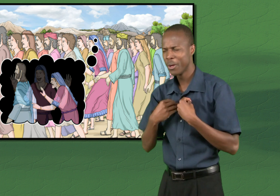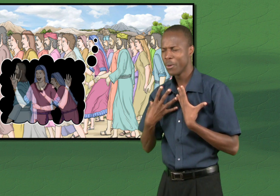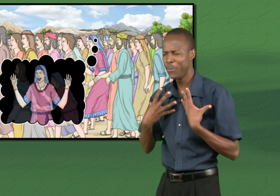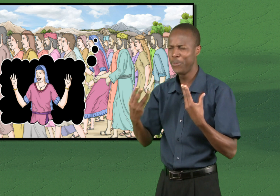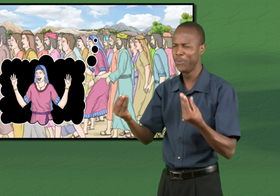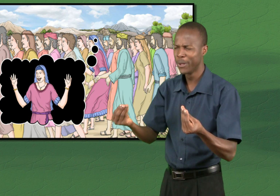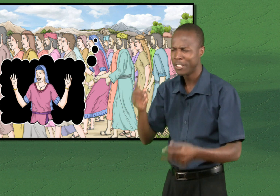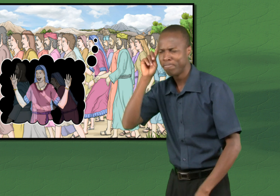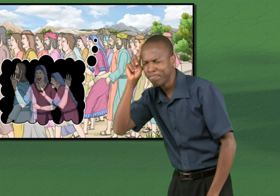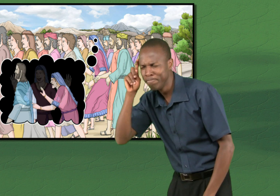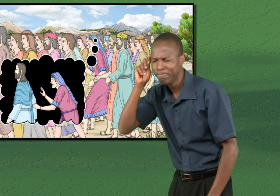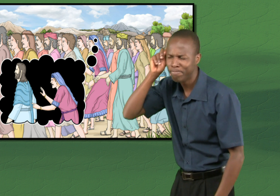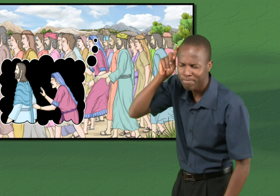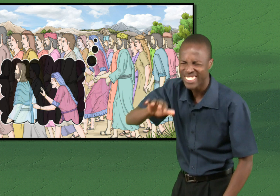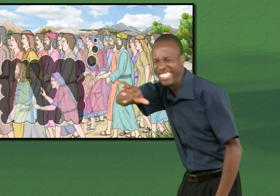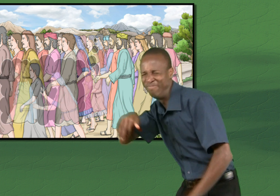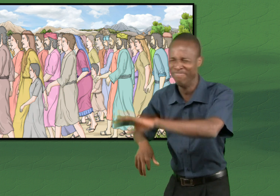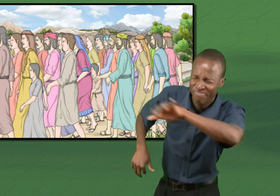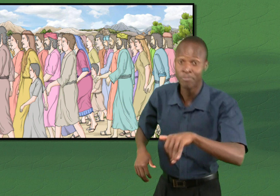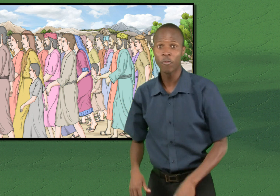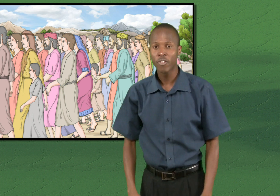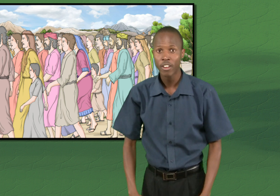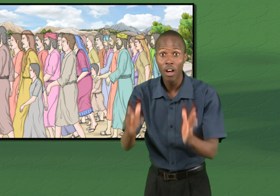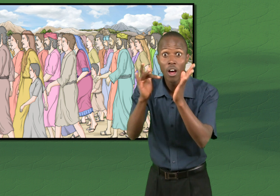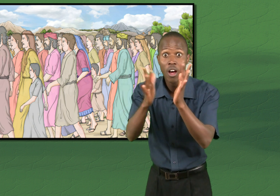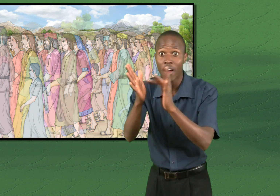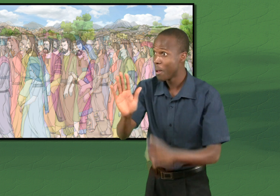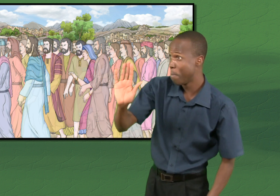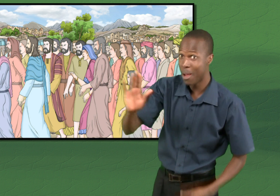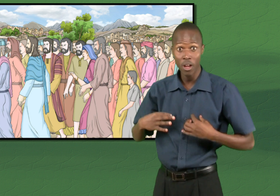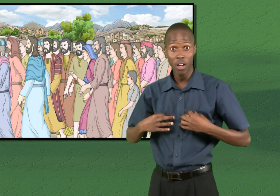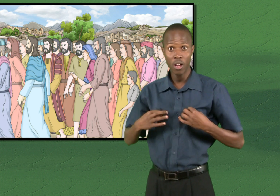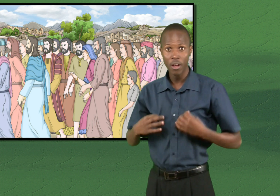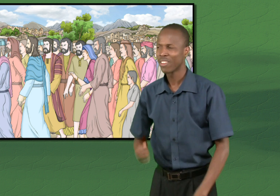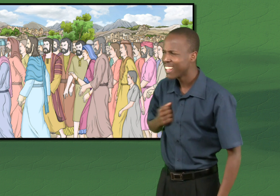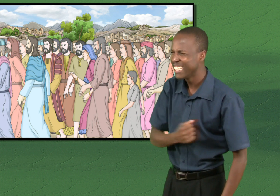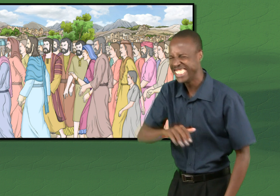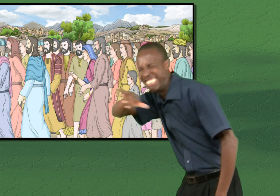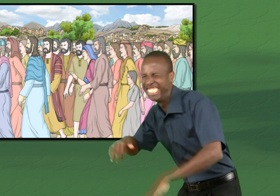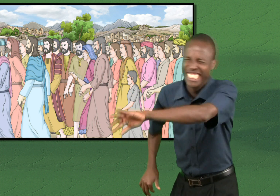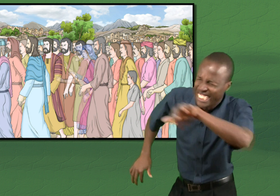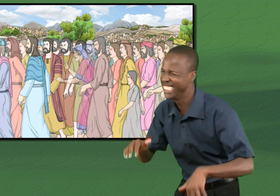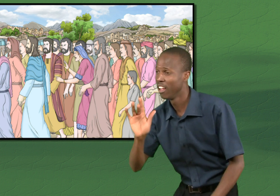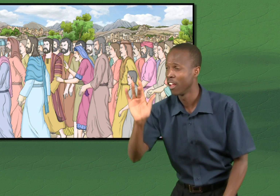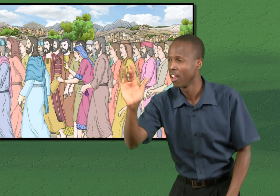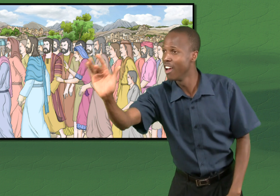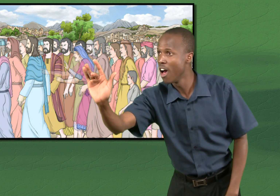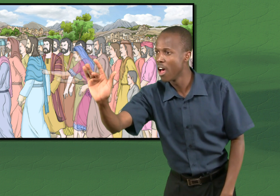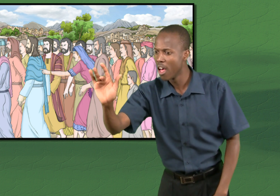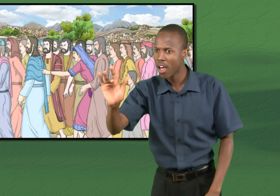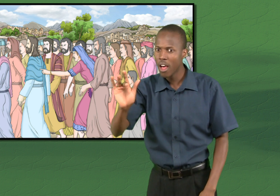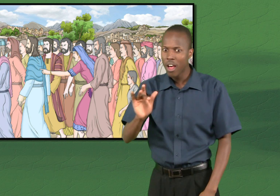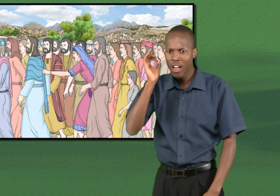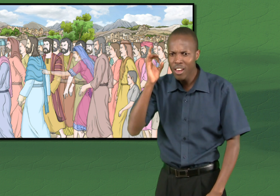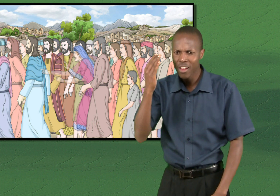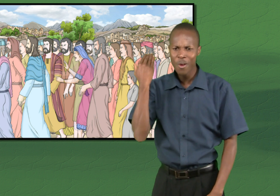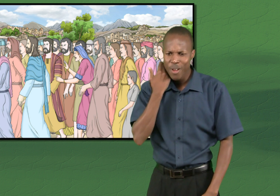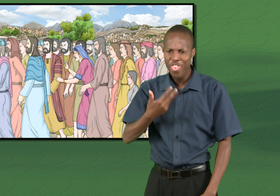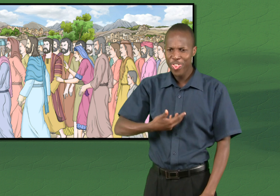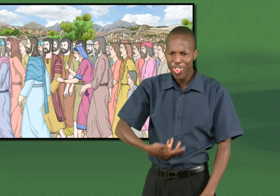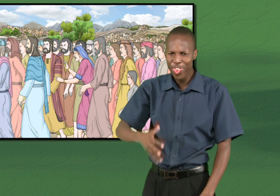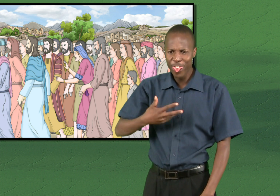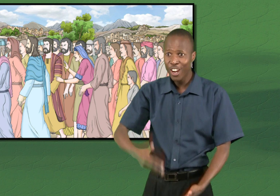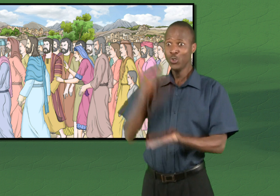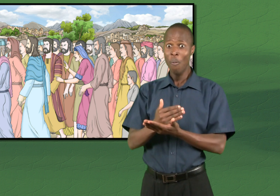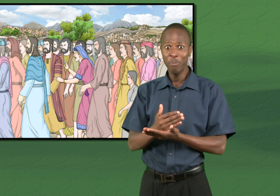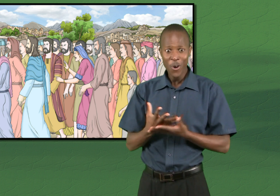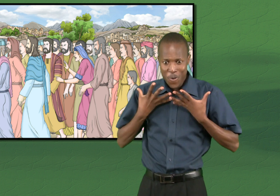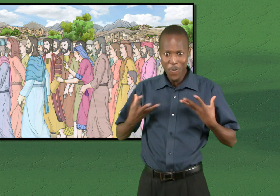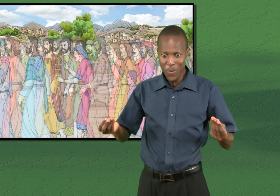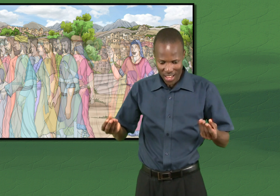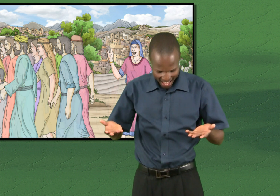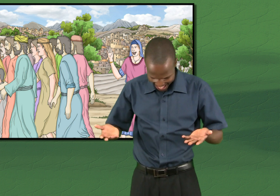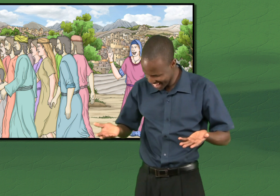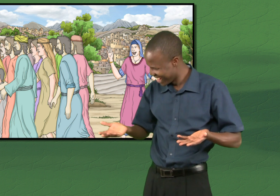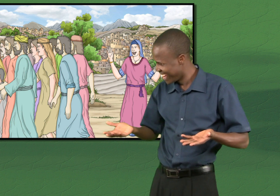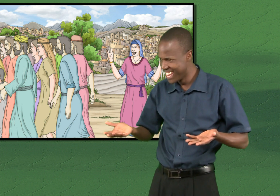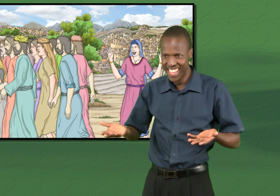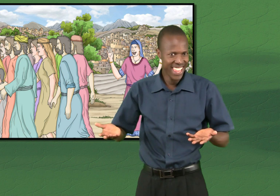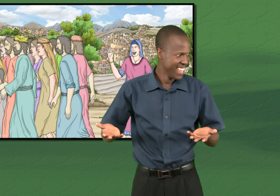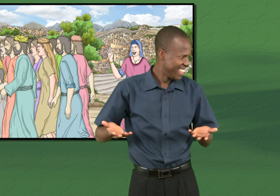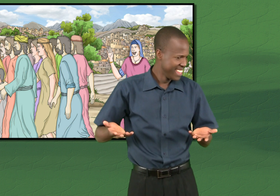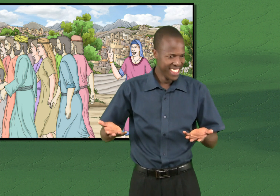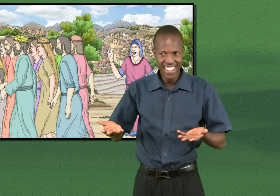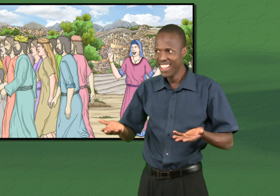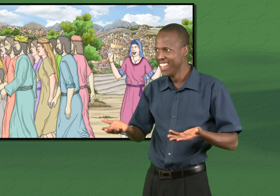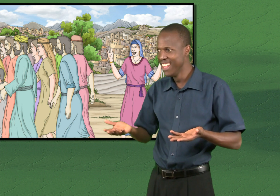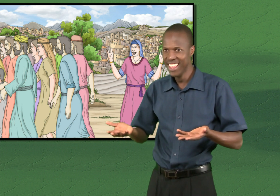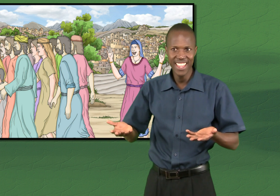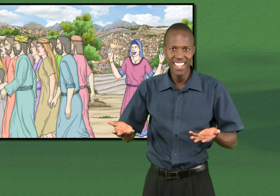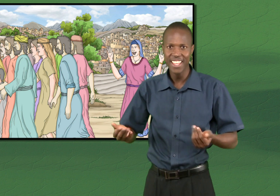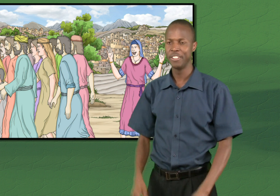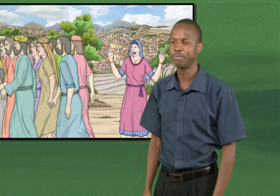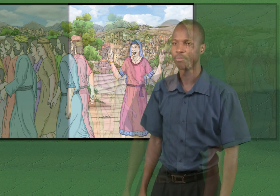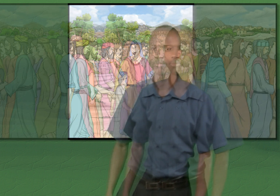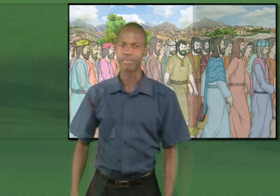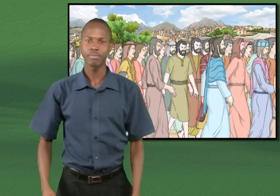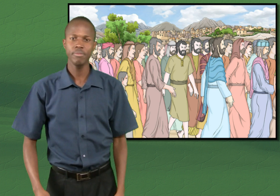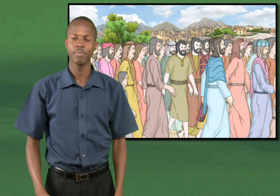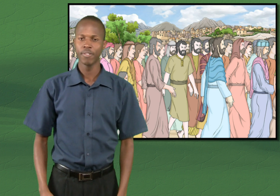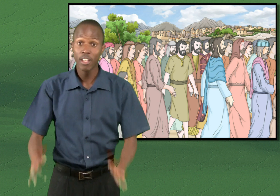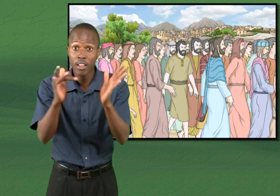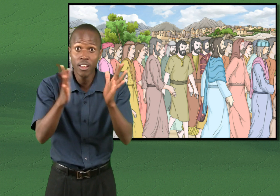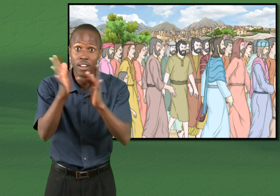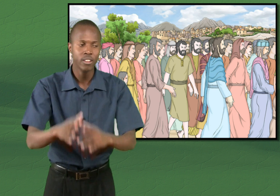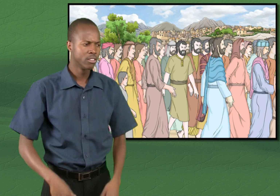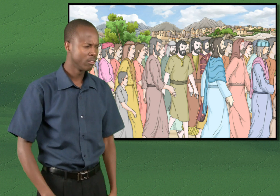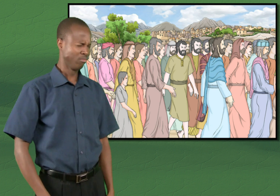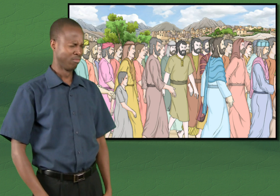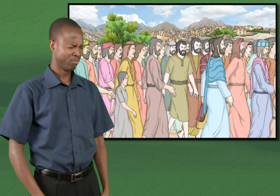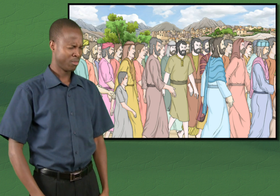Immediately her bleeding stopped, and she sensed in her body that she was healed of her affliction.